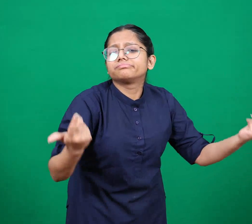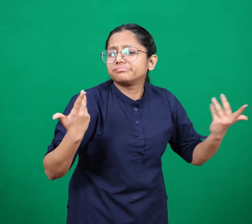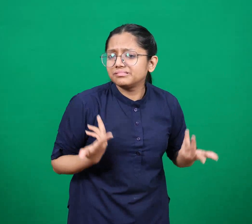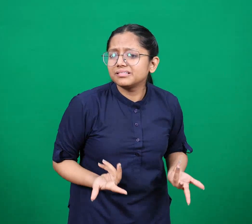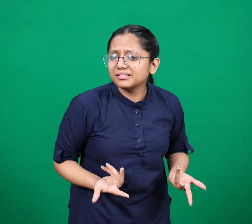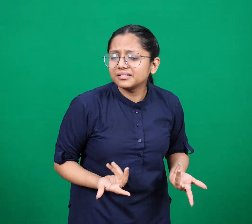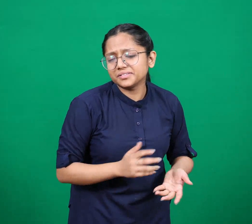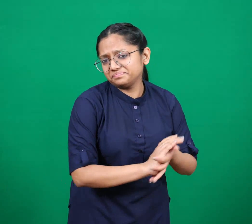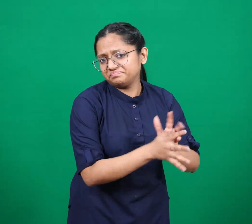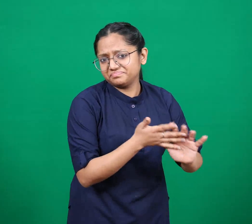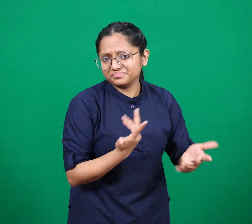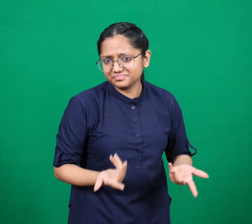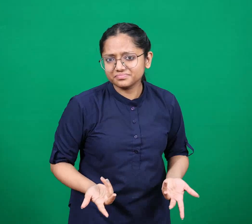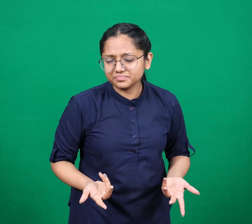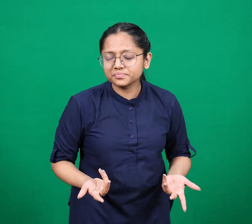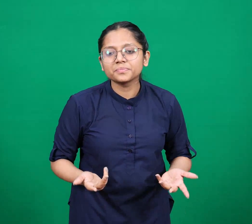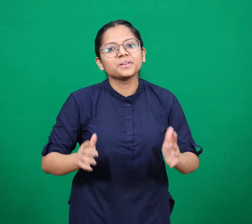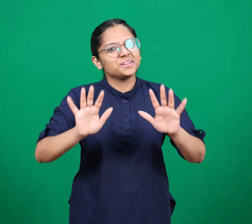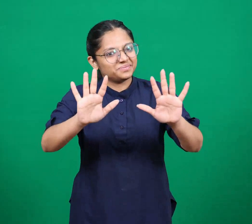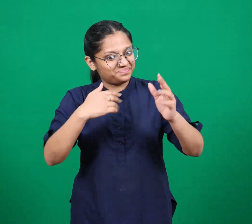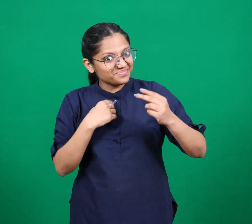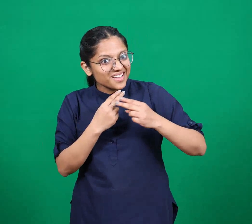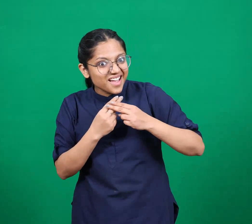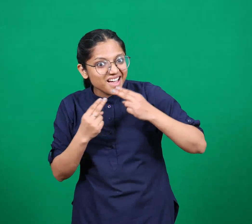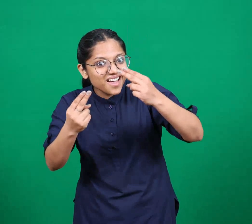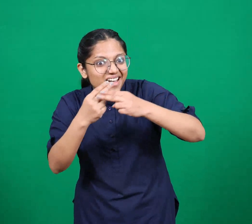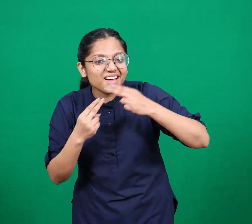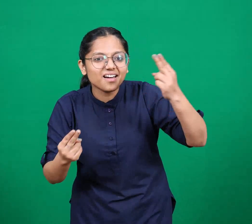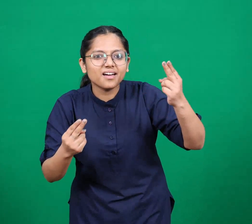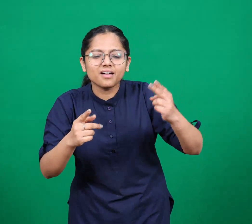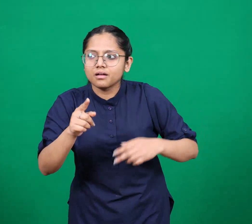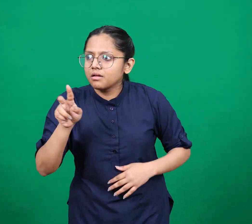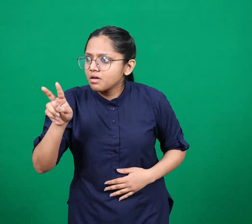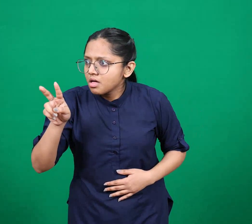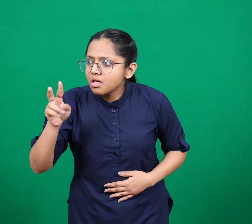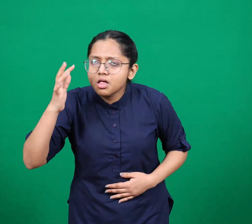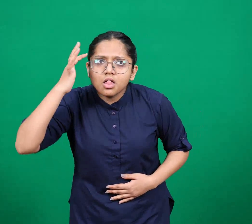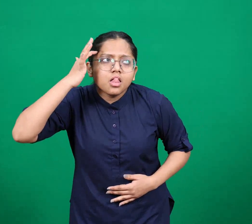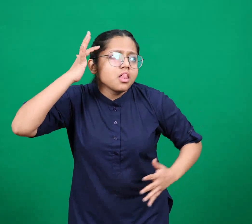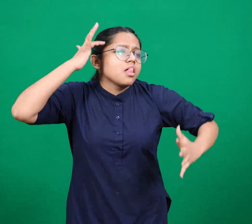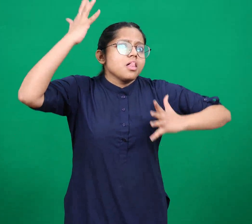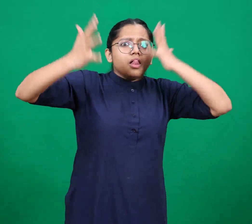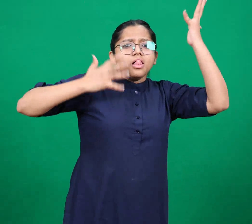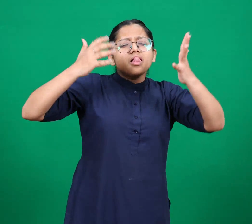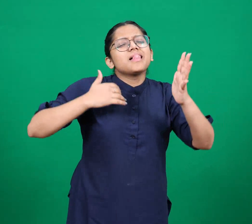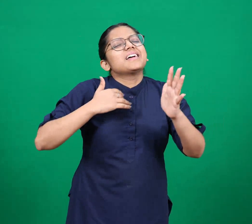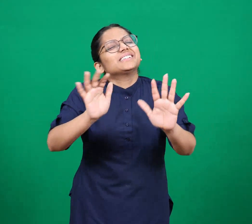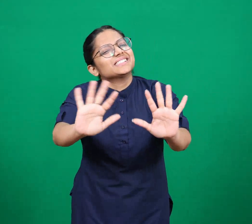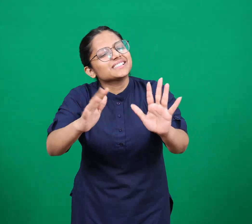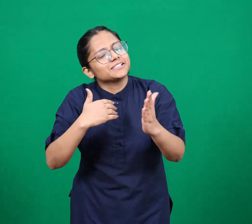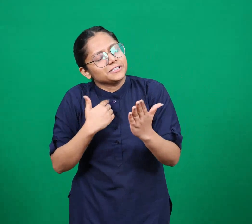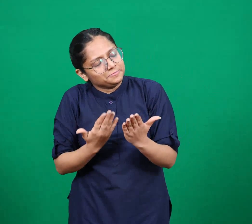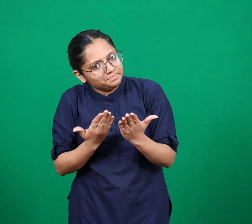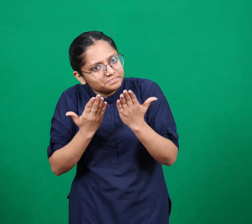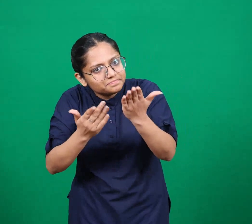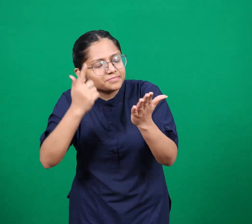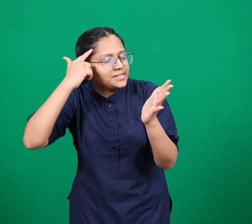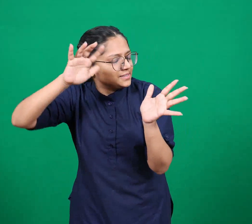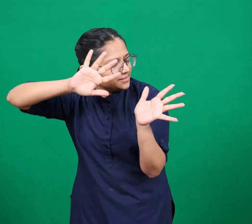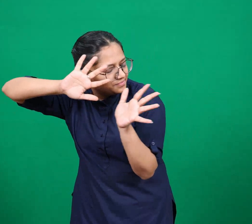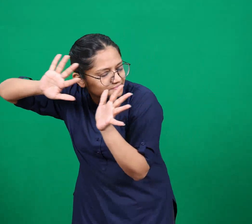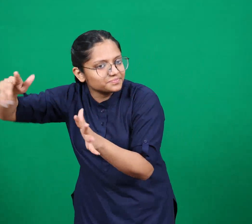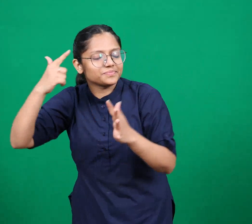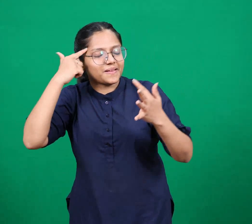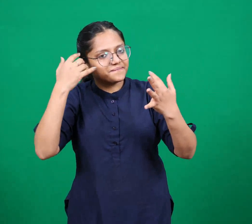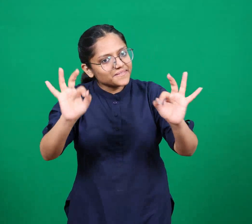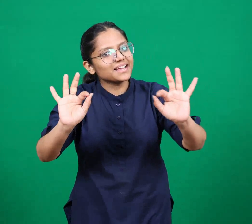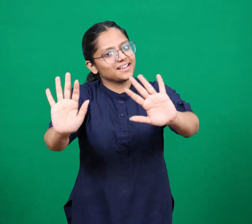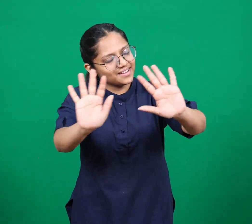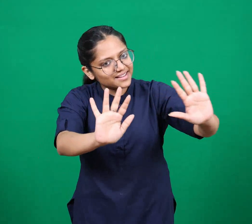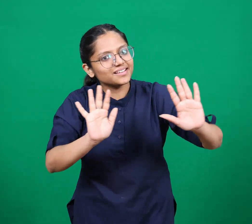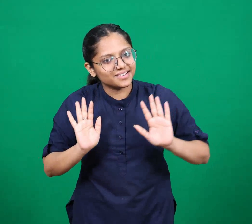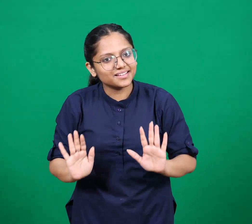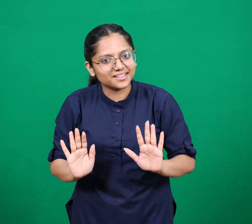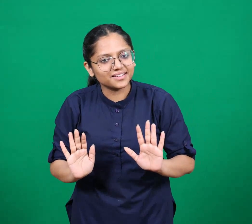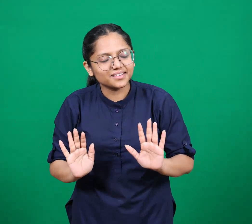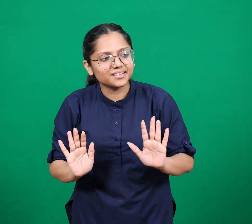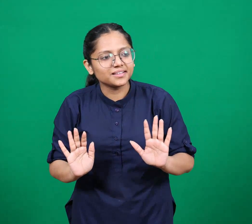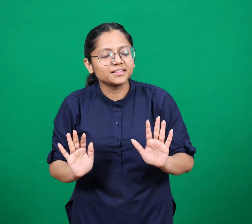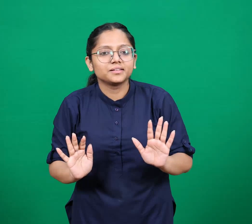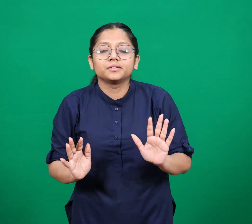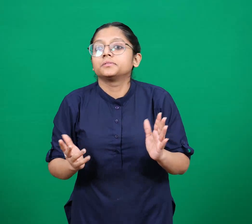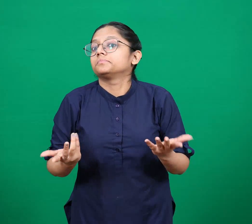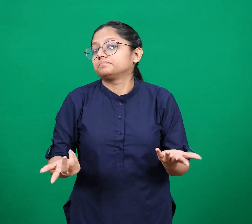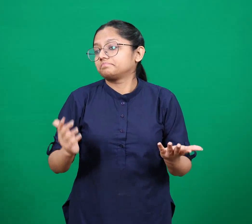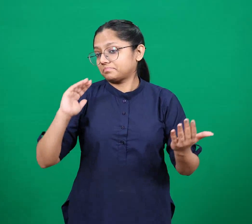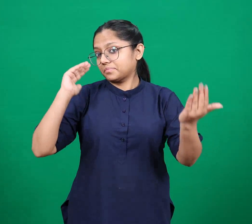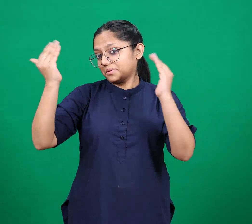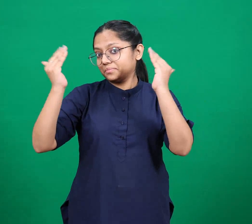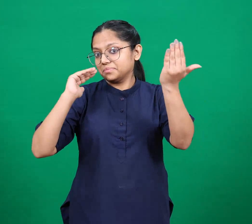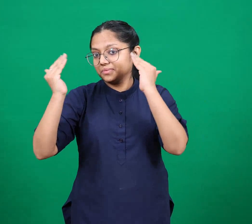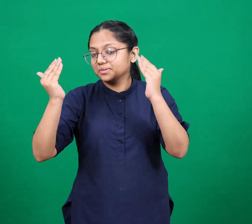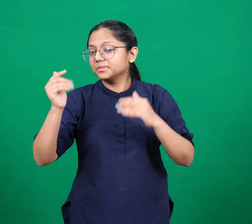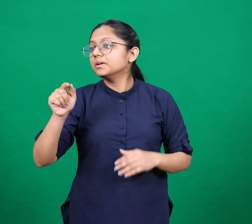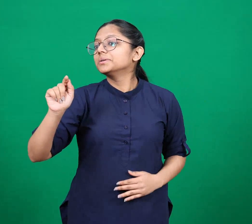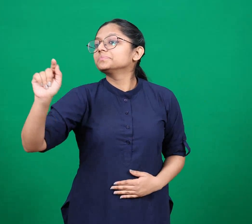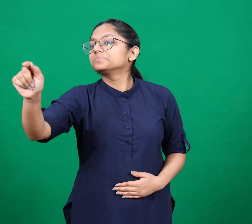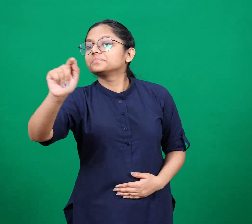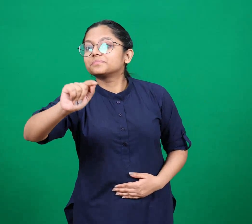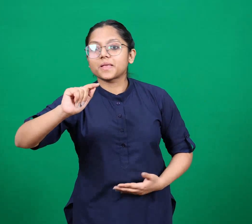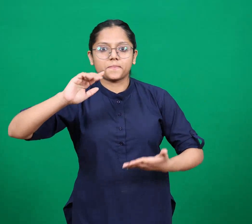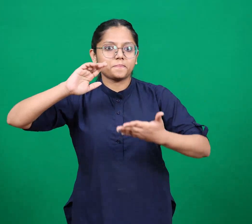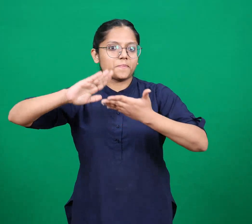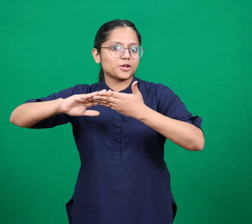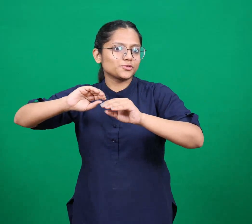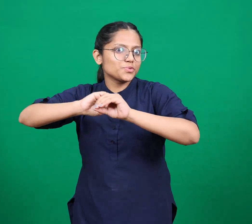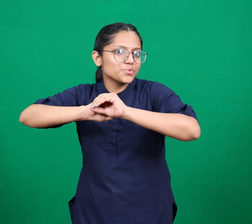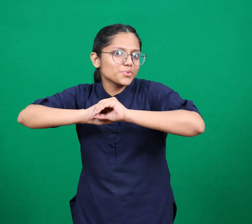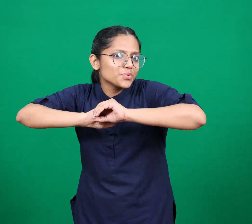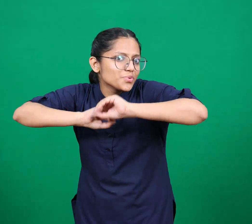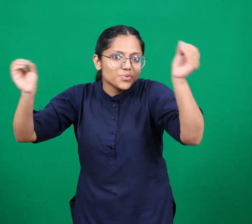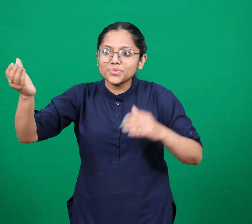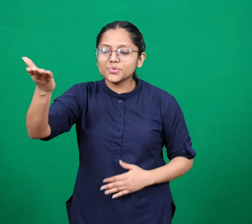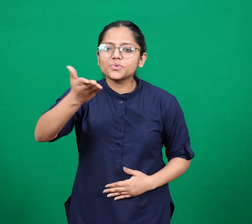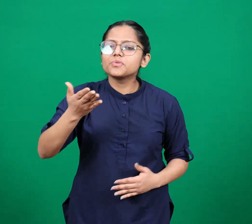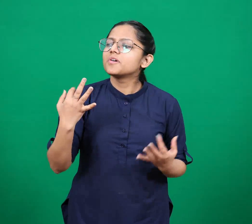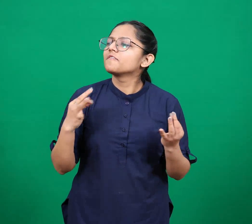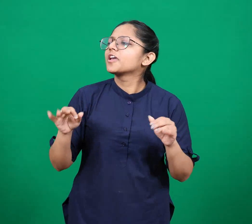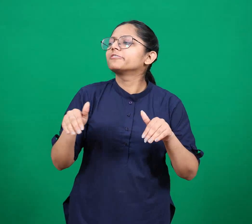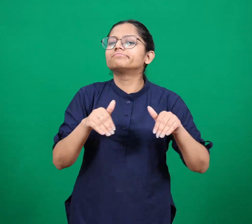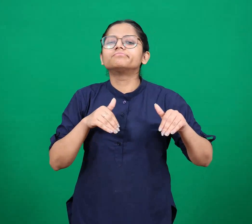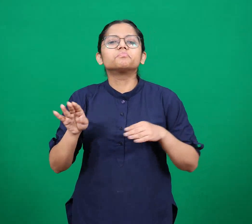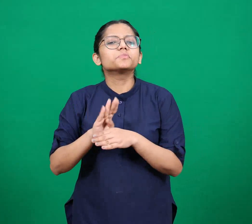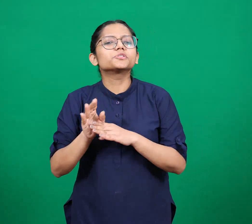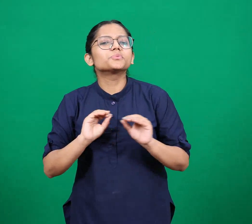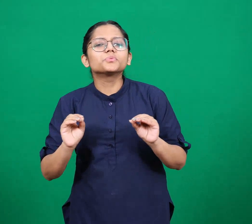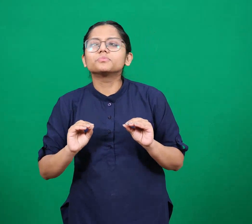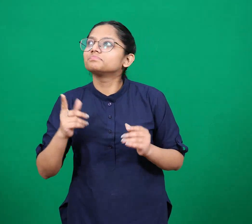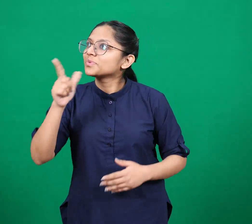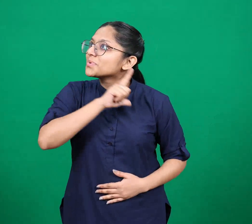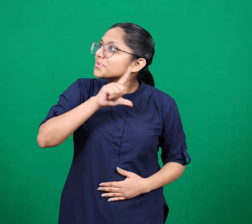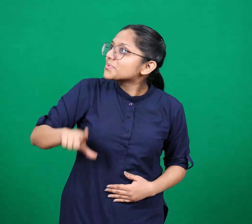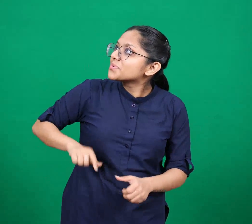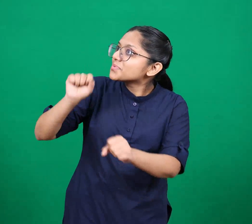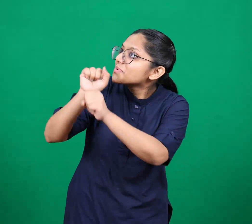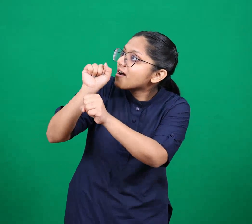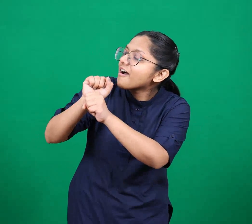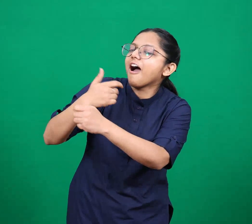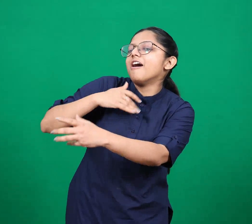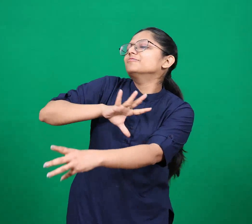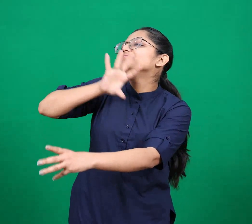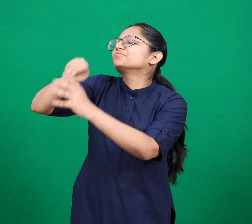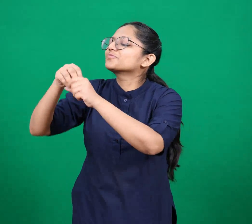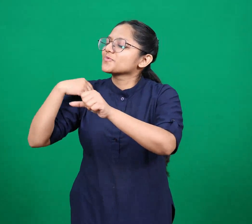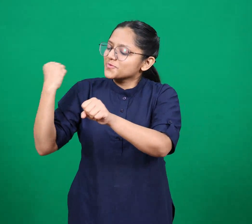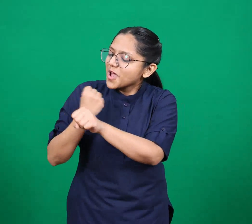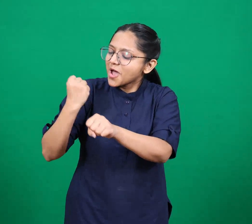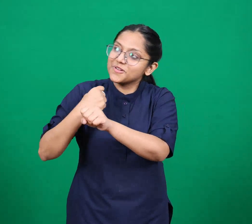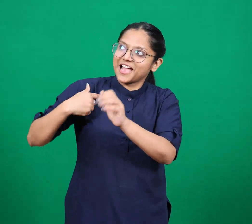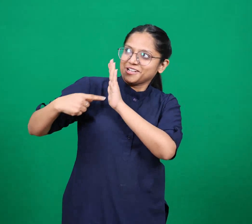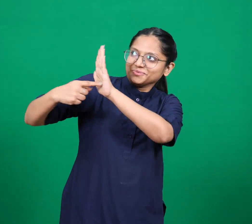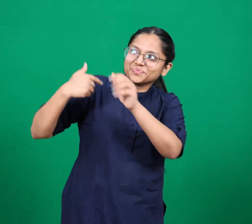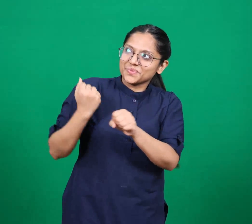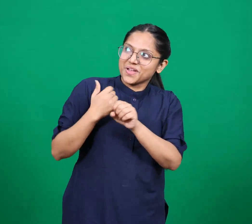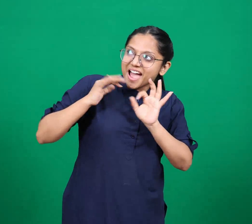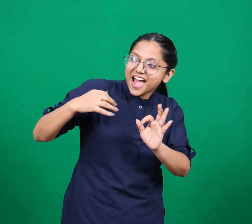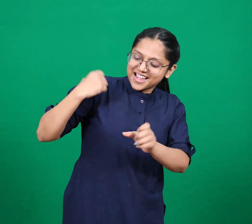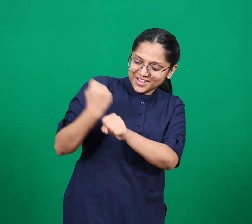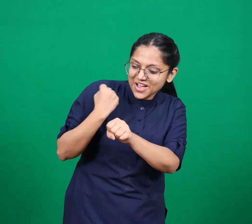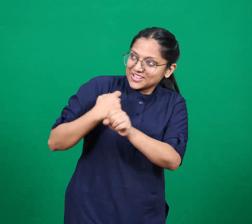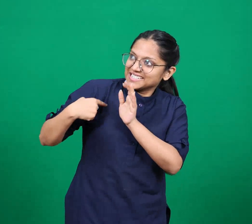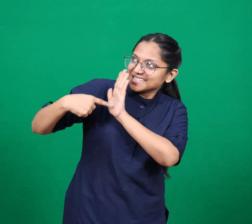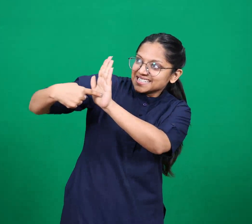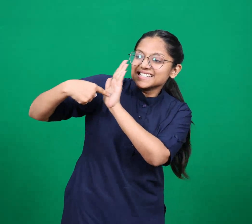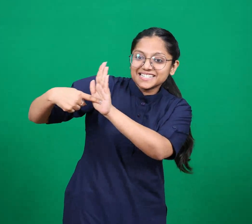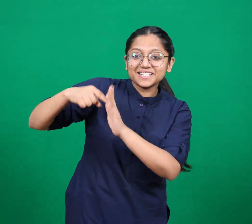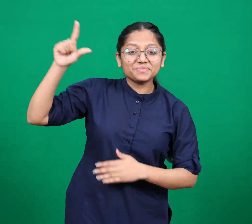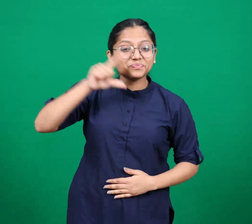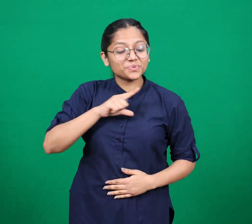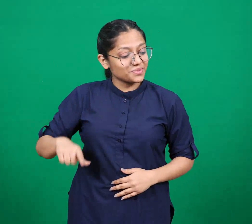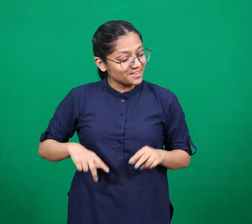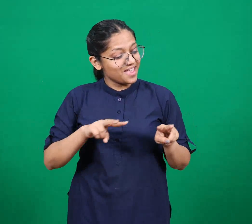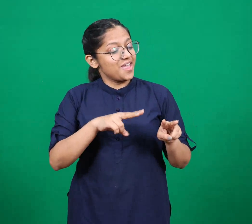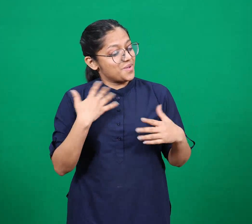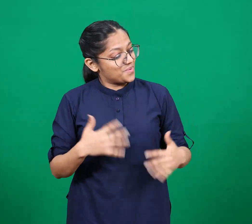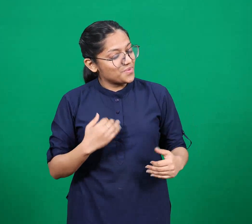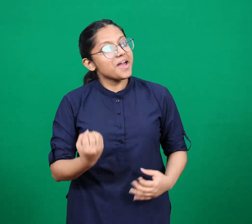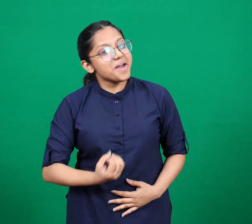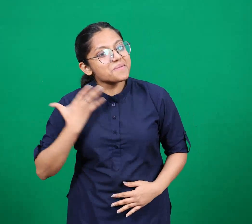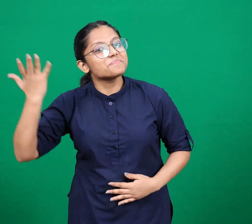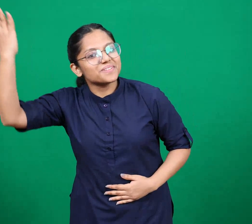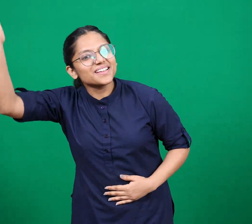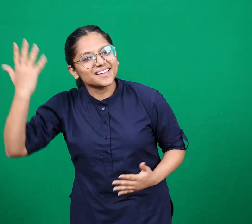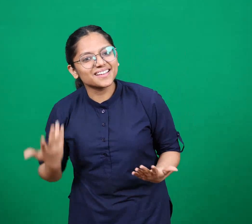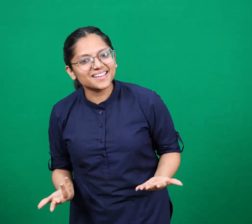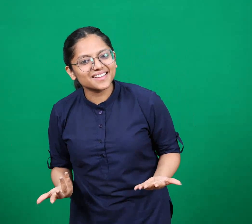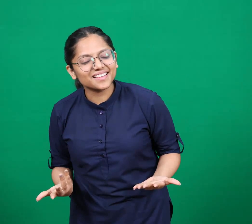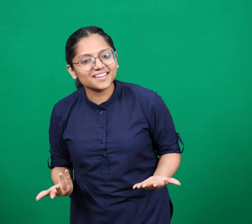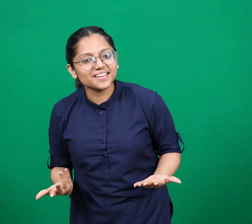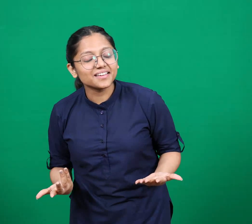I want you to be free from concern. The unmarried man is concerned about the work of the Lord, how he can please the Lord.